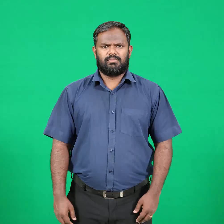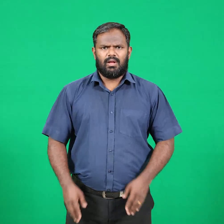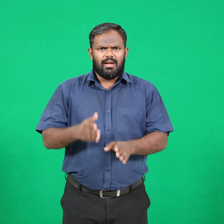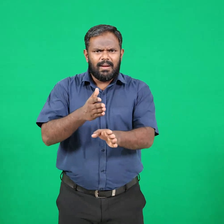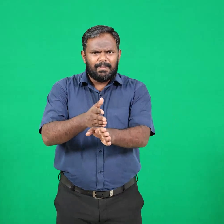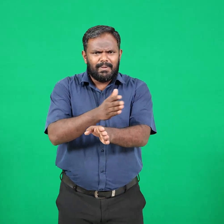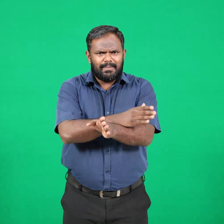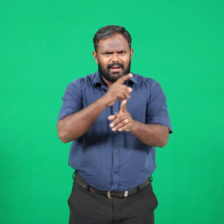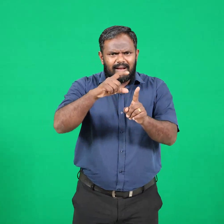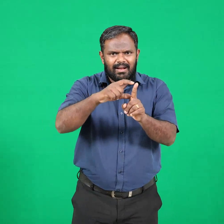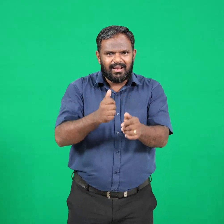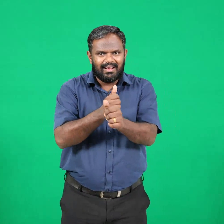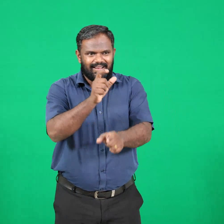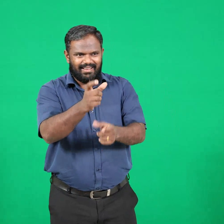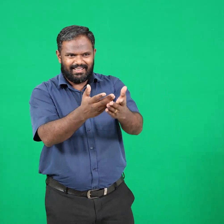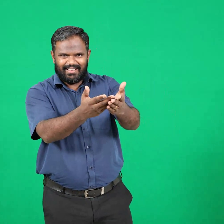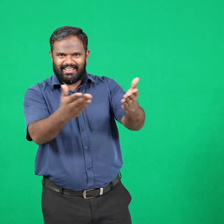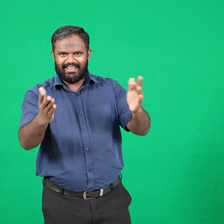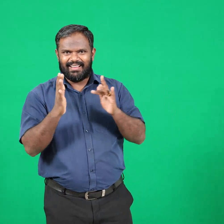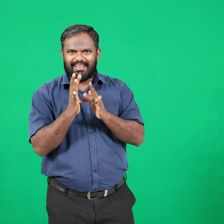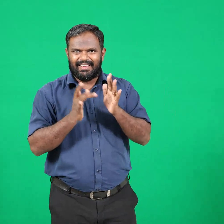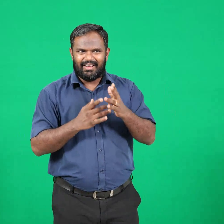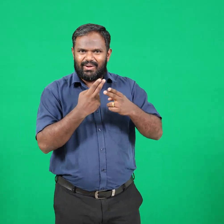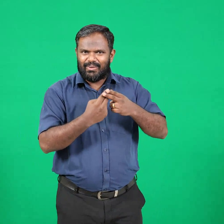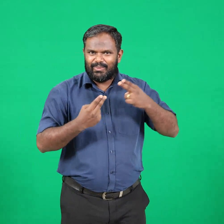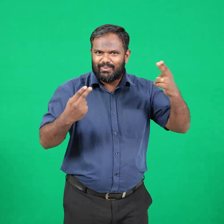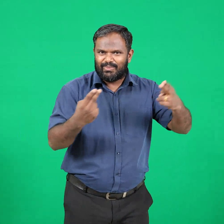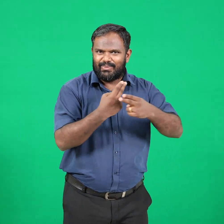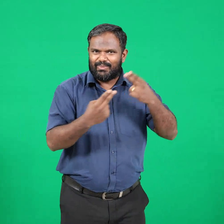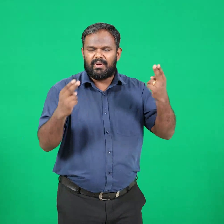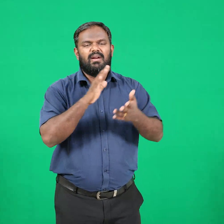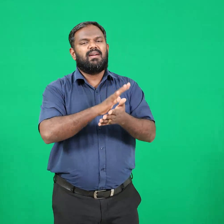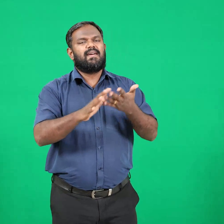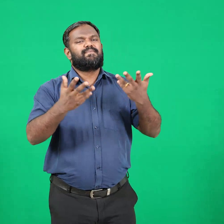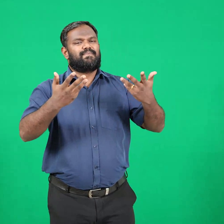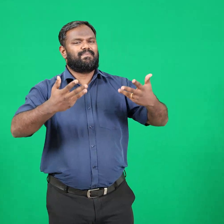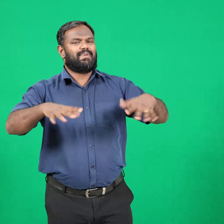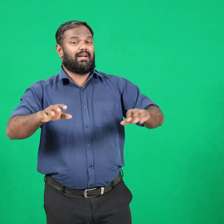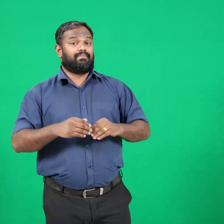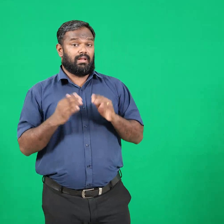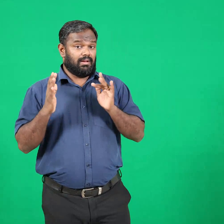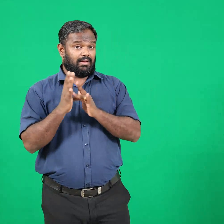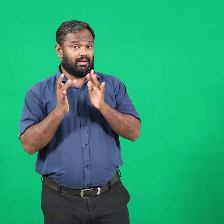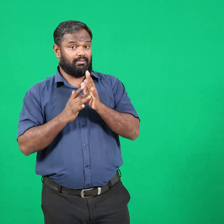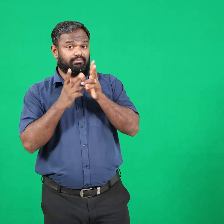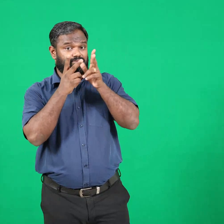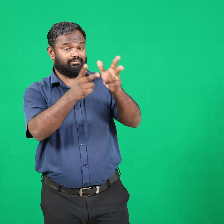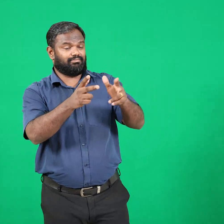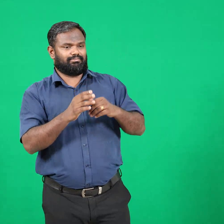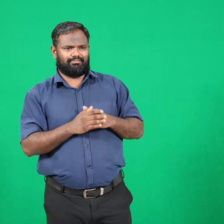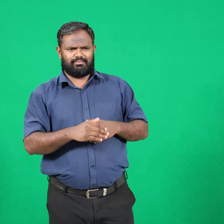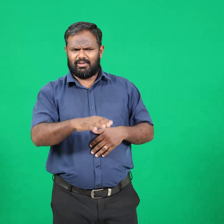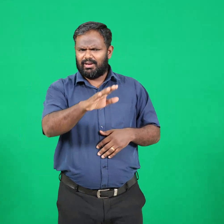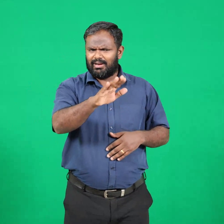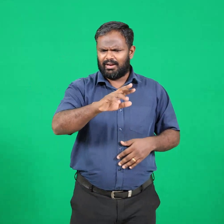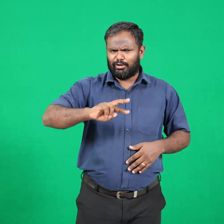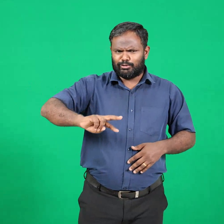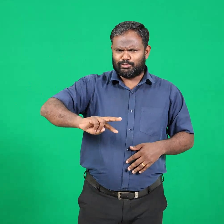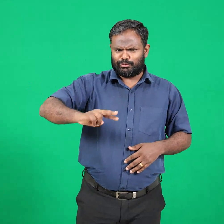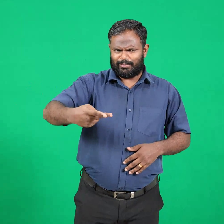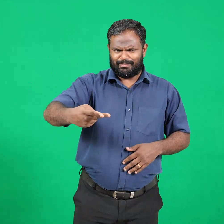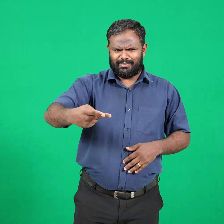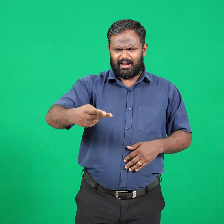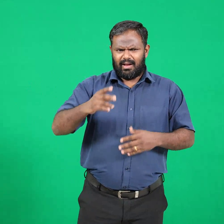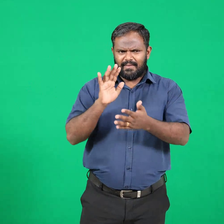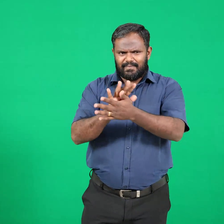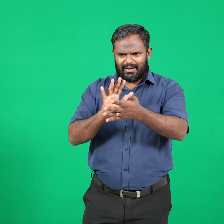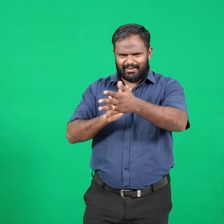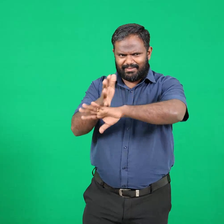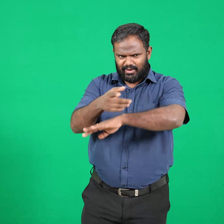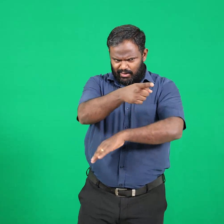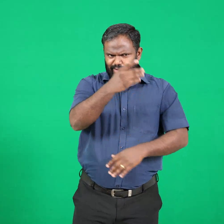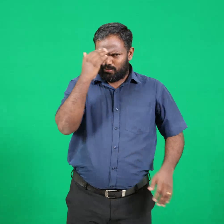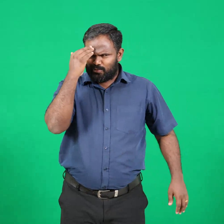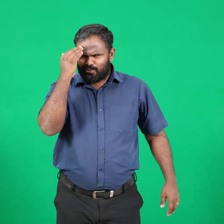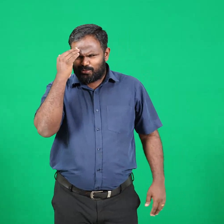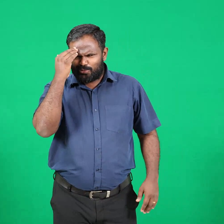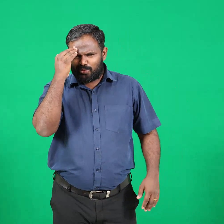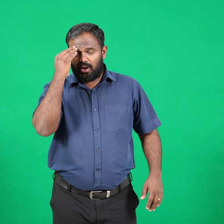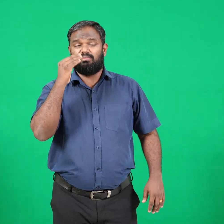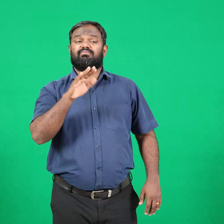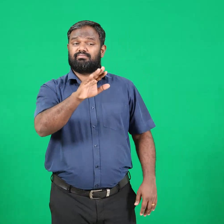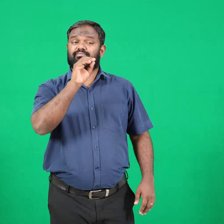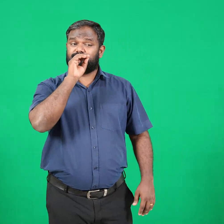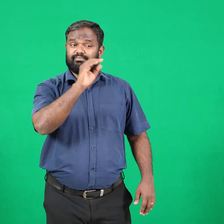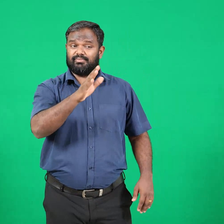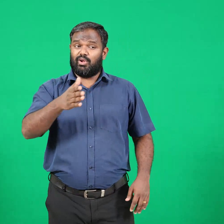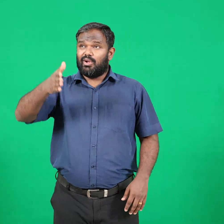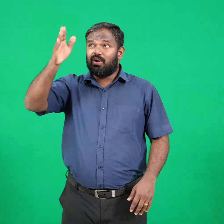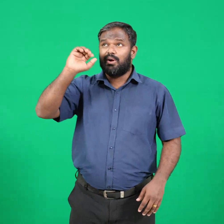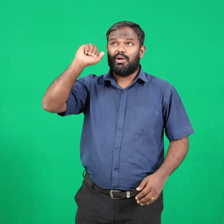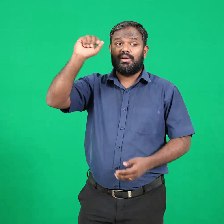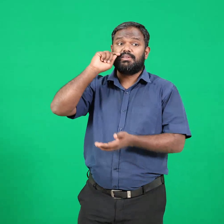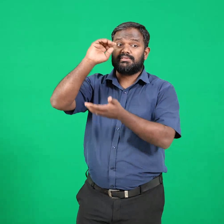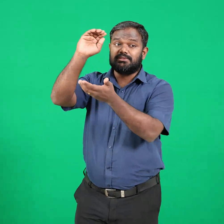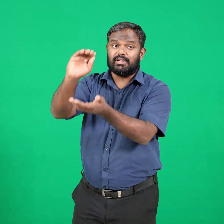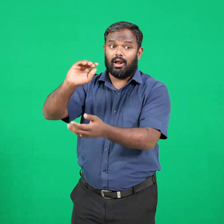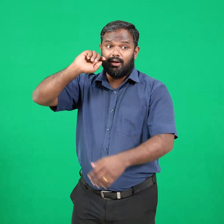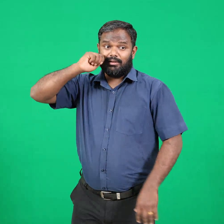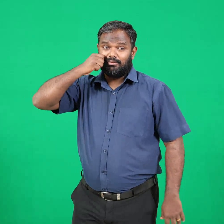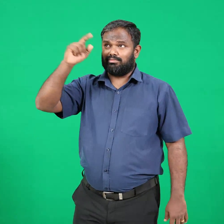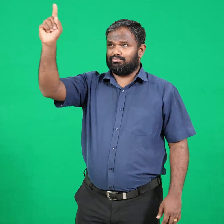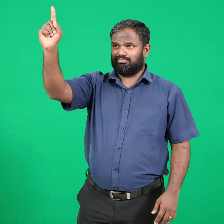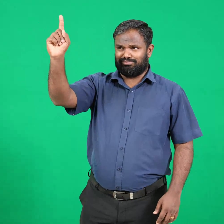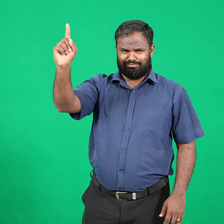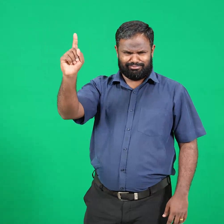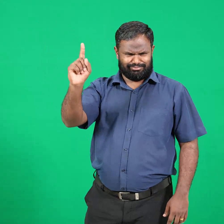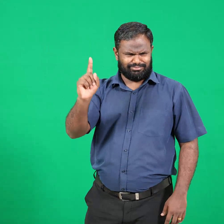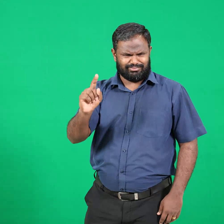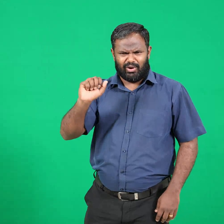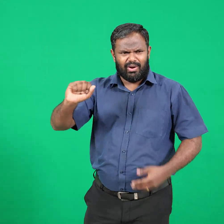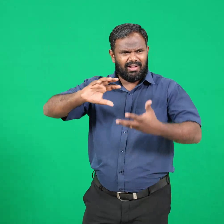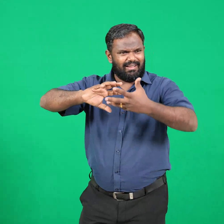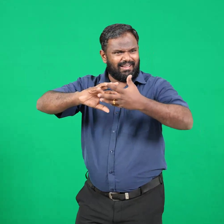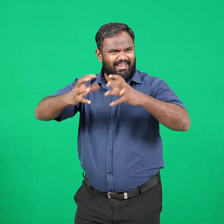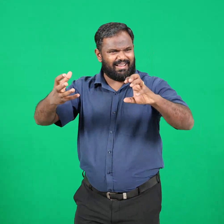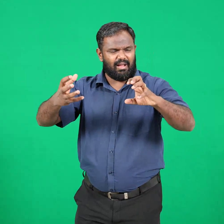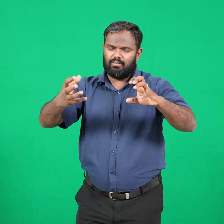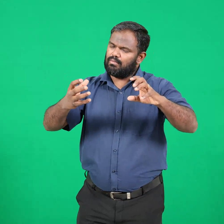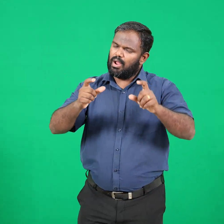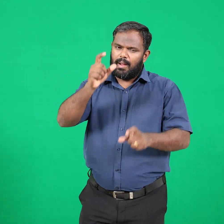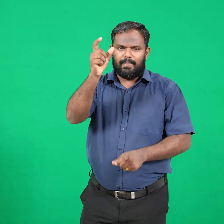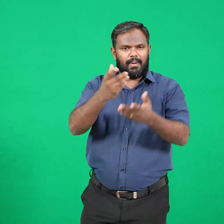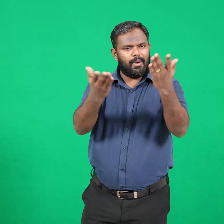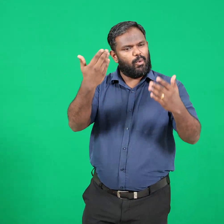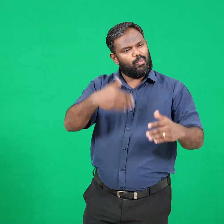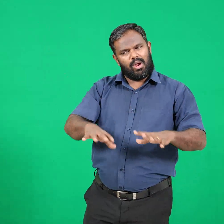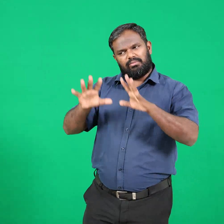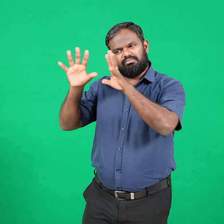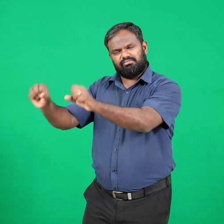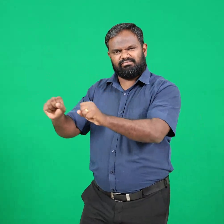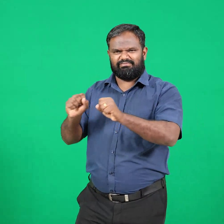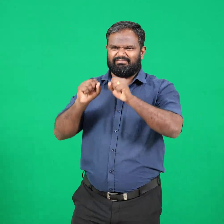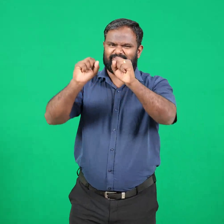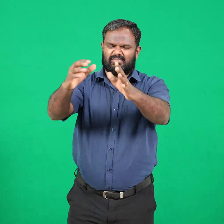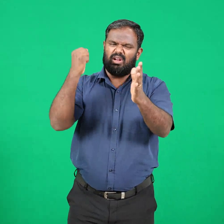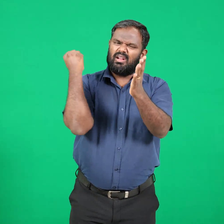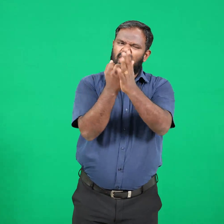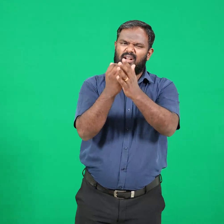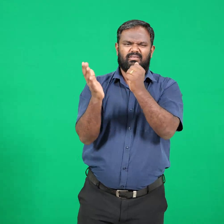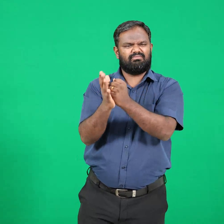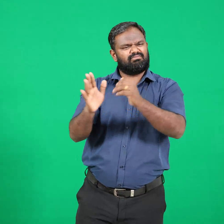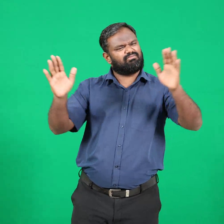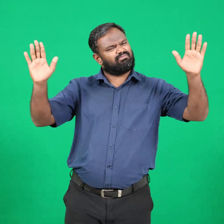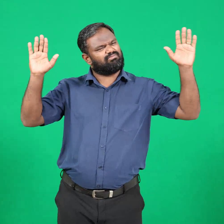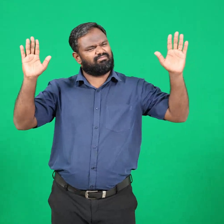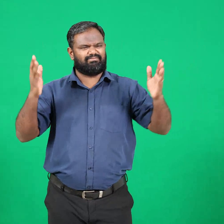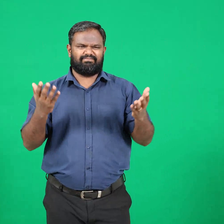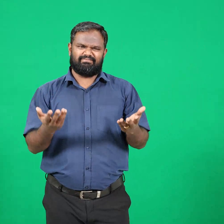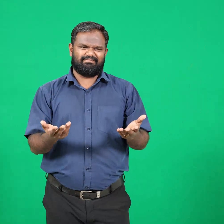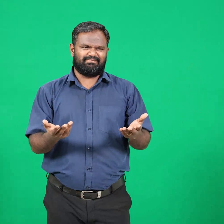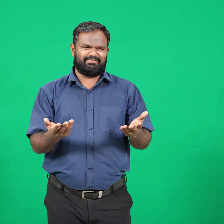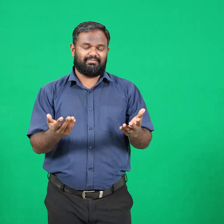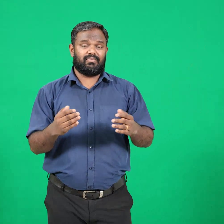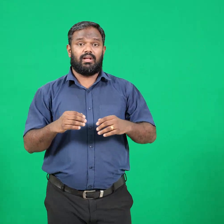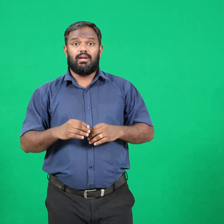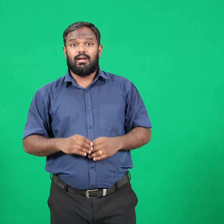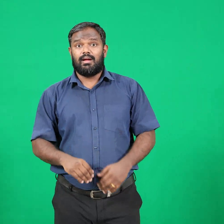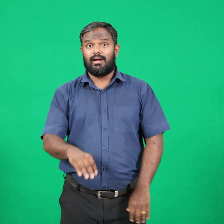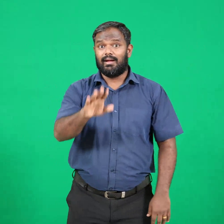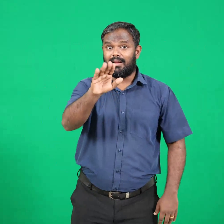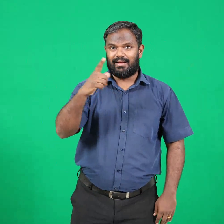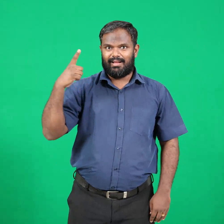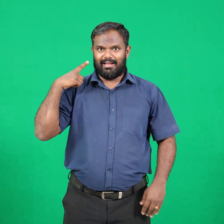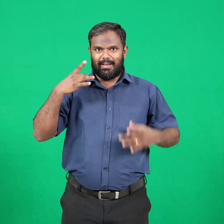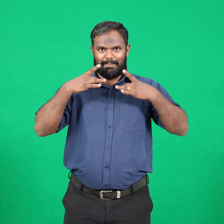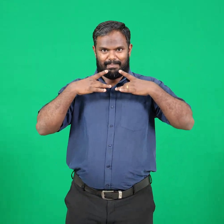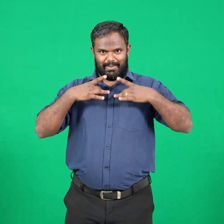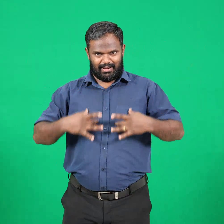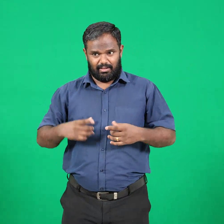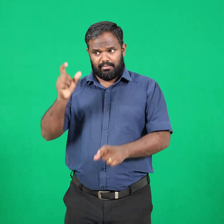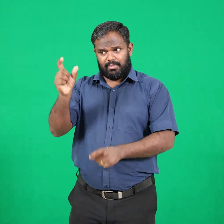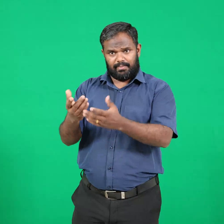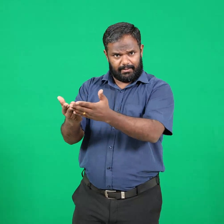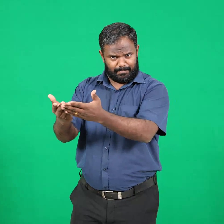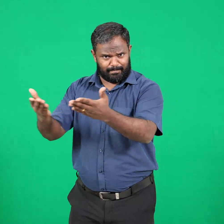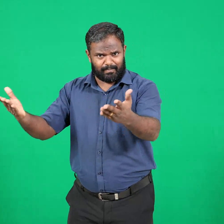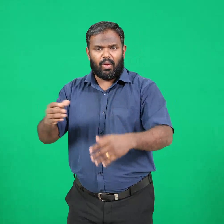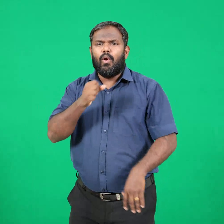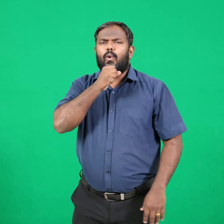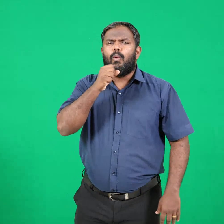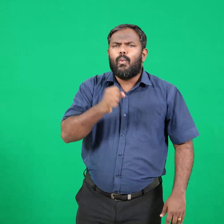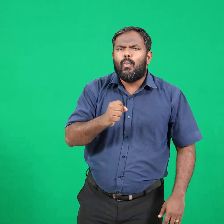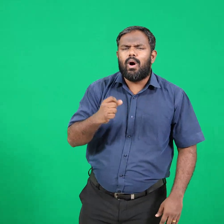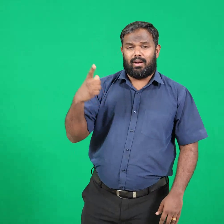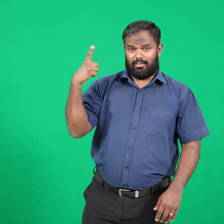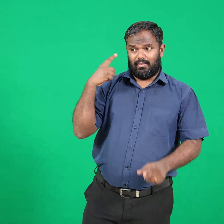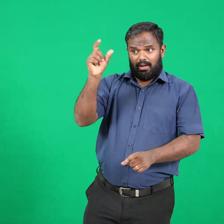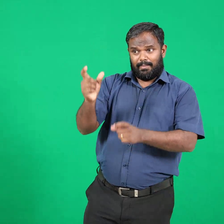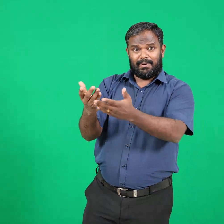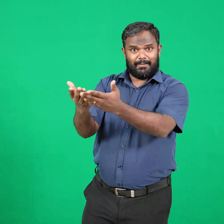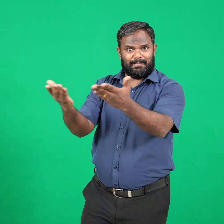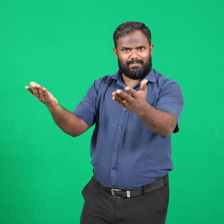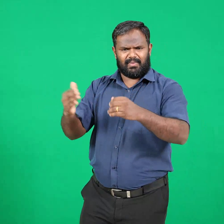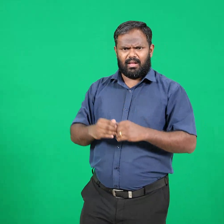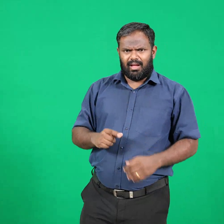When Jesus had finished saying all these things, He told His disciples, "You know that the Passover is two days away, and the Son of Man will be handed over to be crucified."